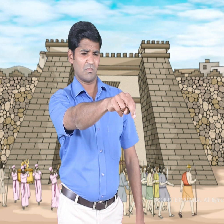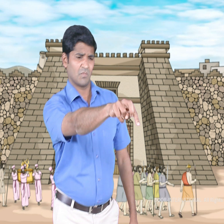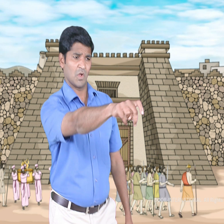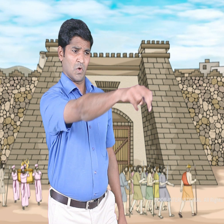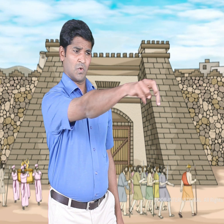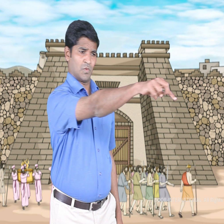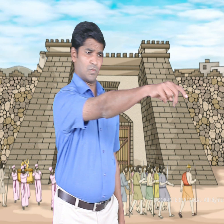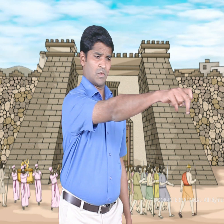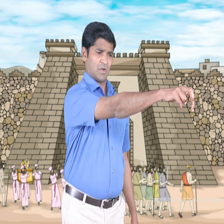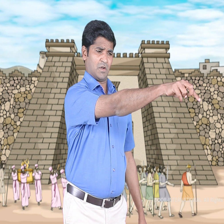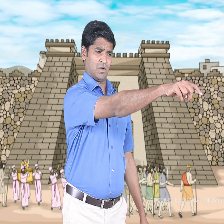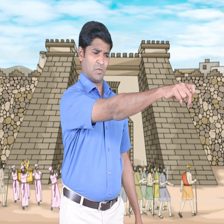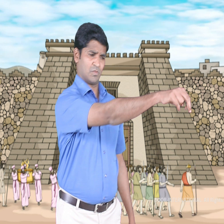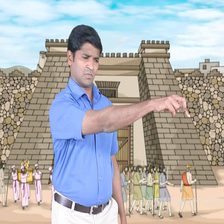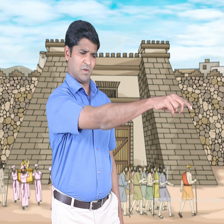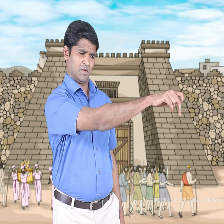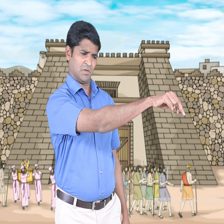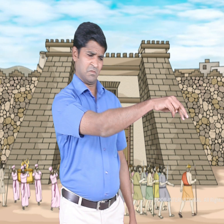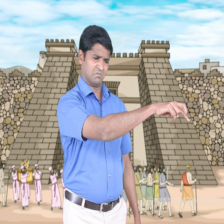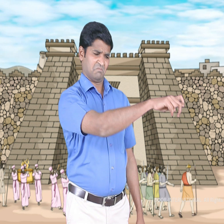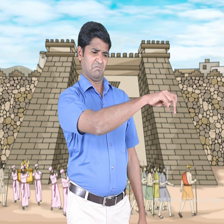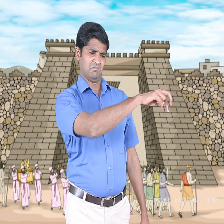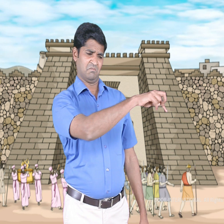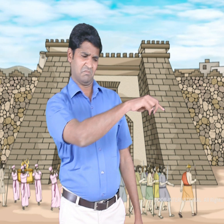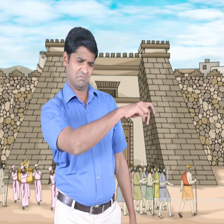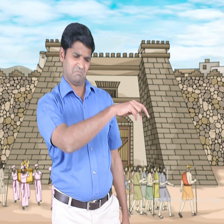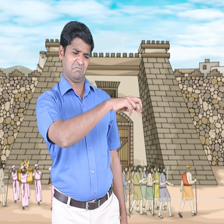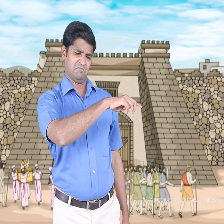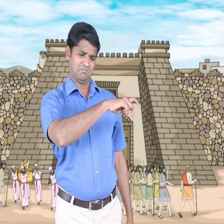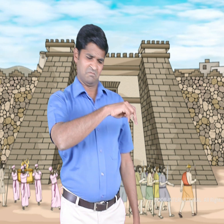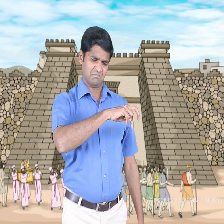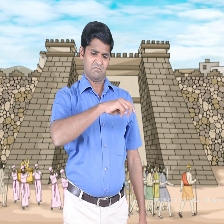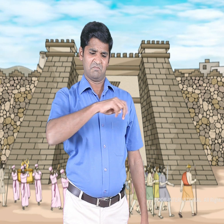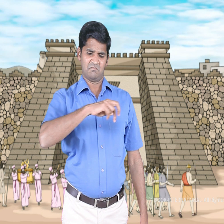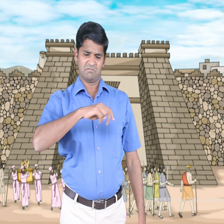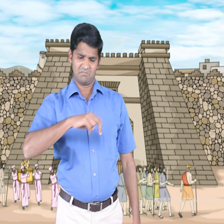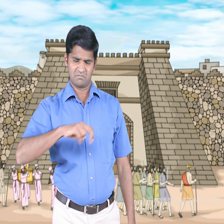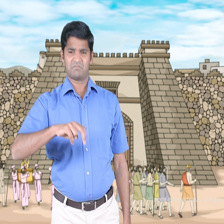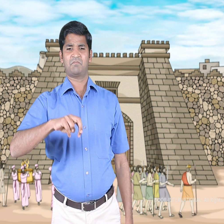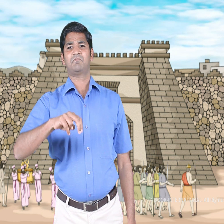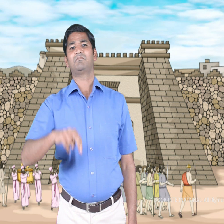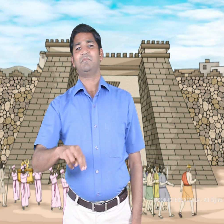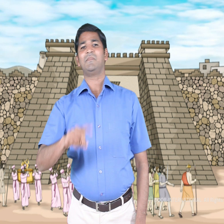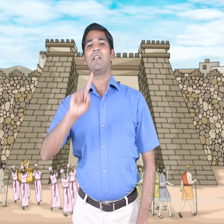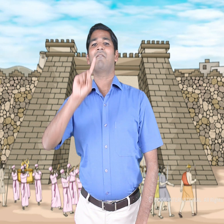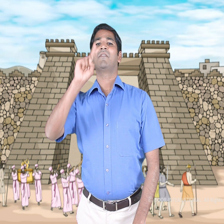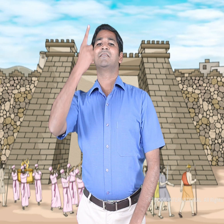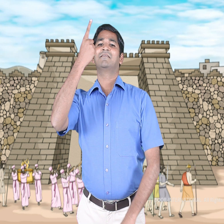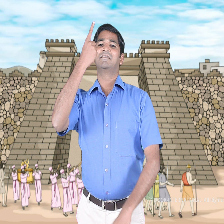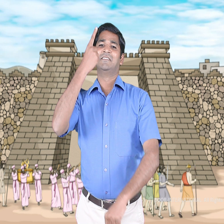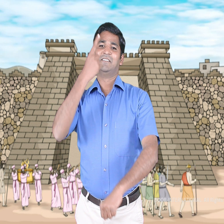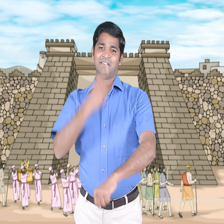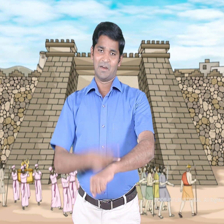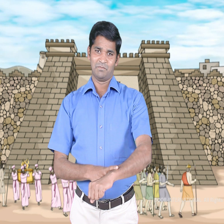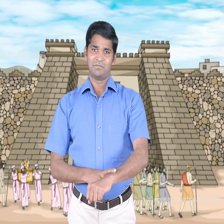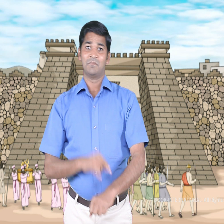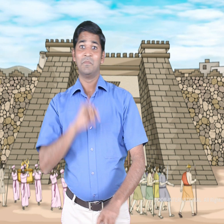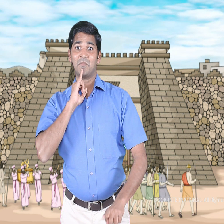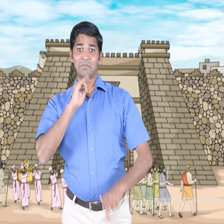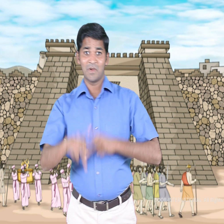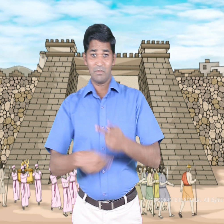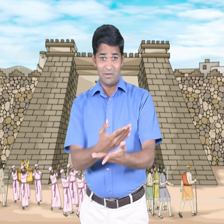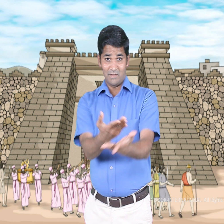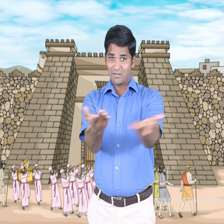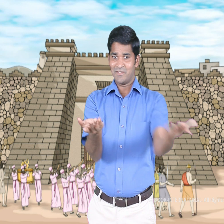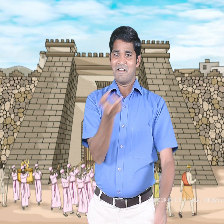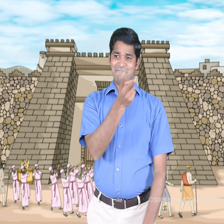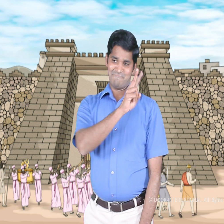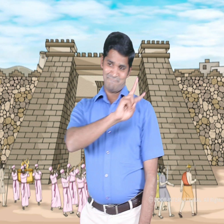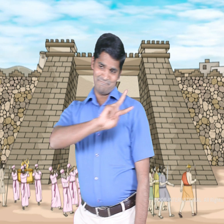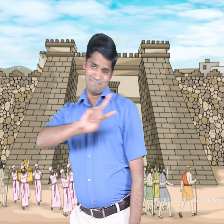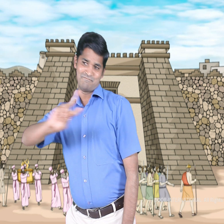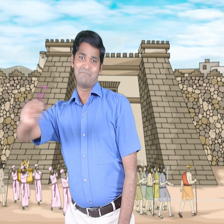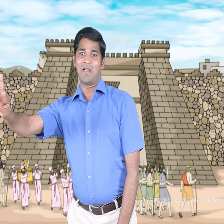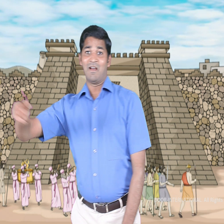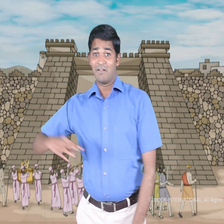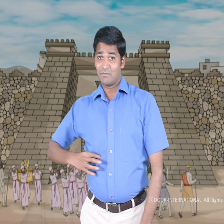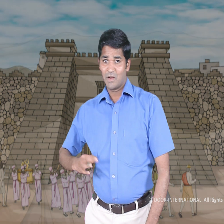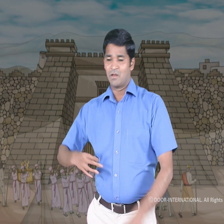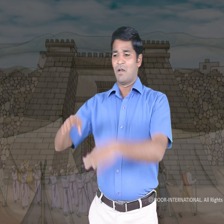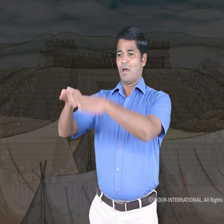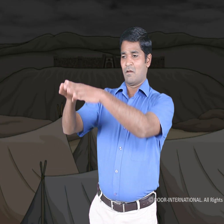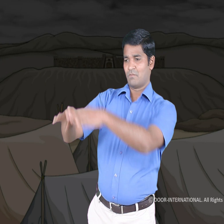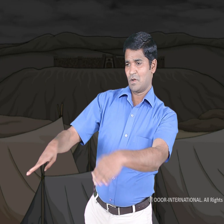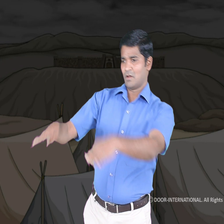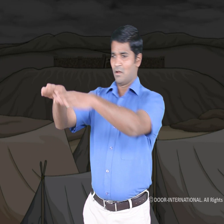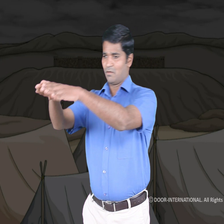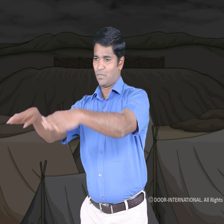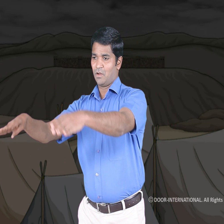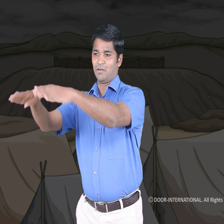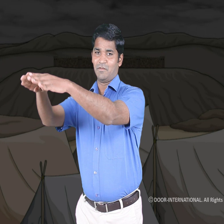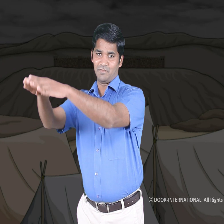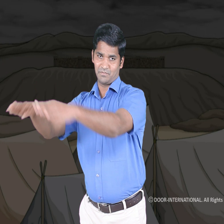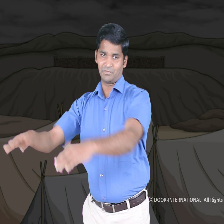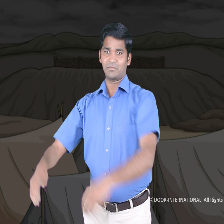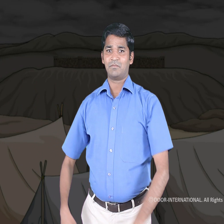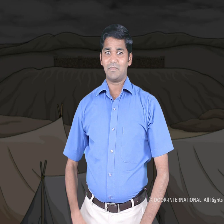So he had the ark of the LORD carried around the city, circling it once.